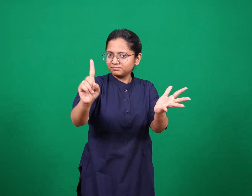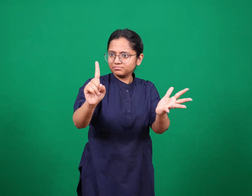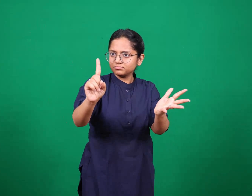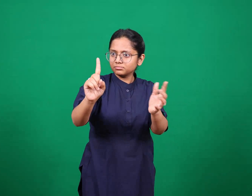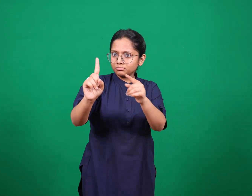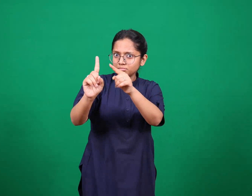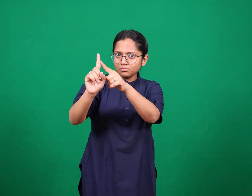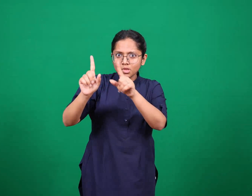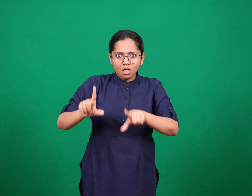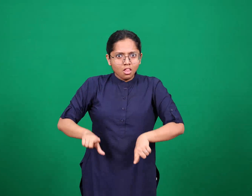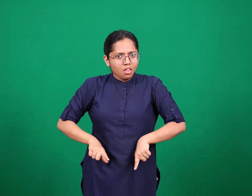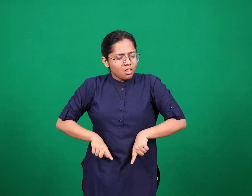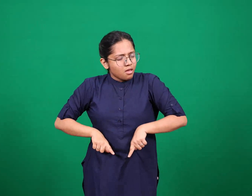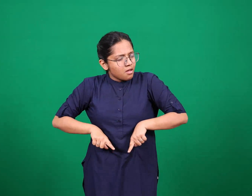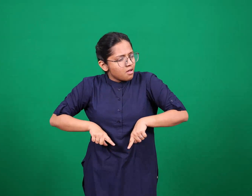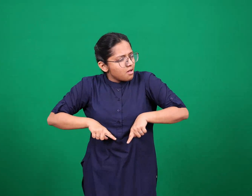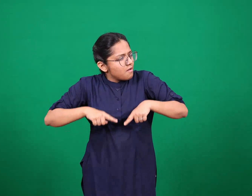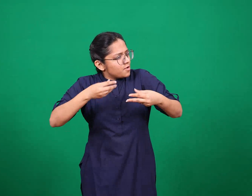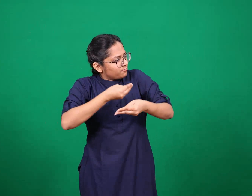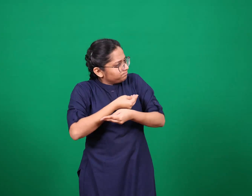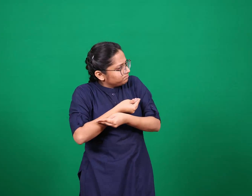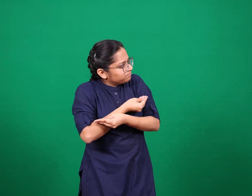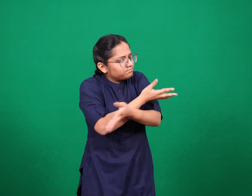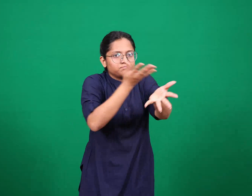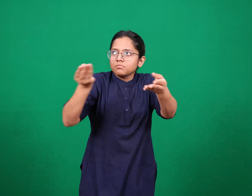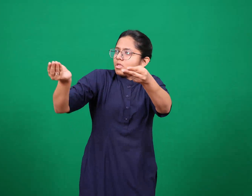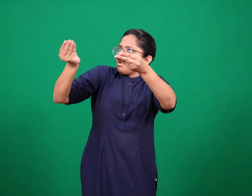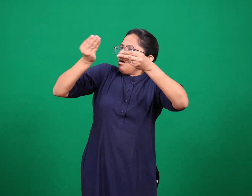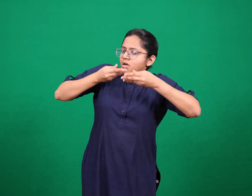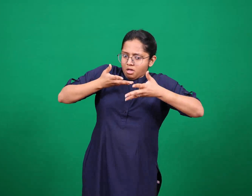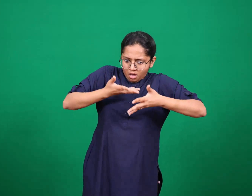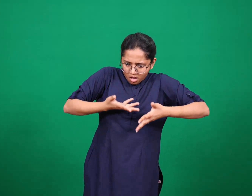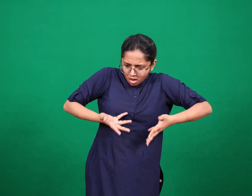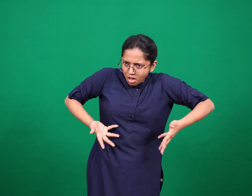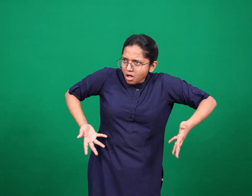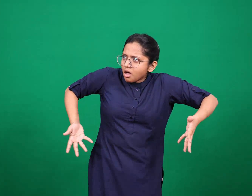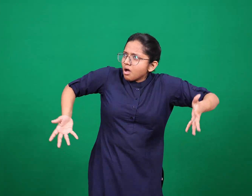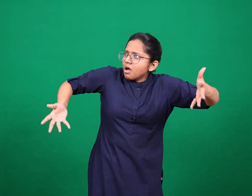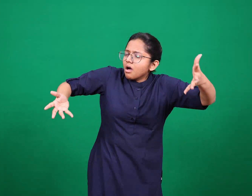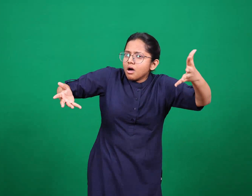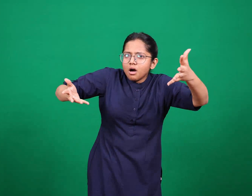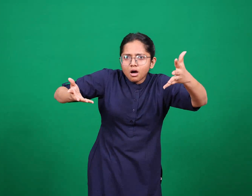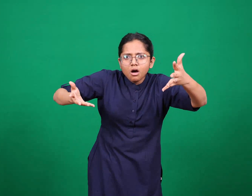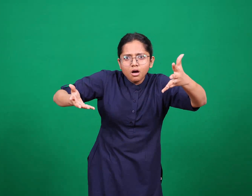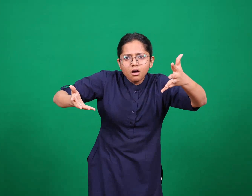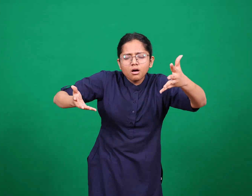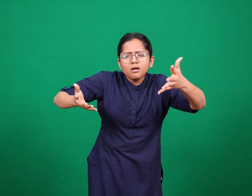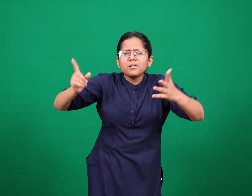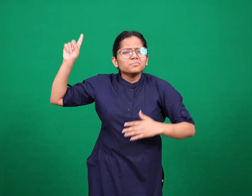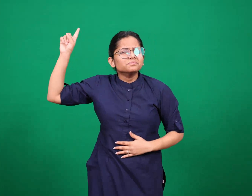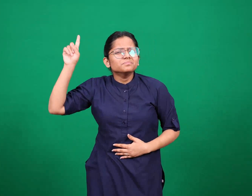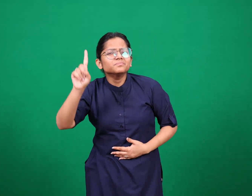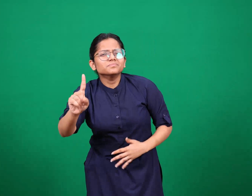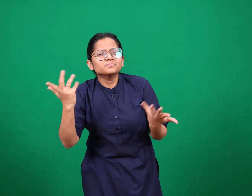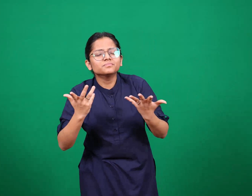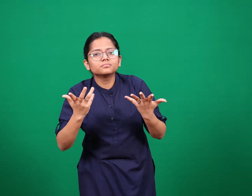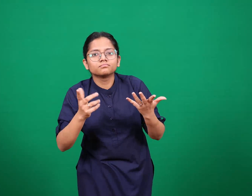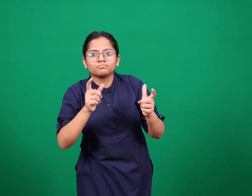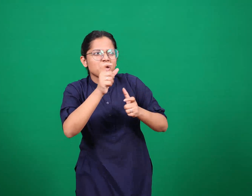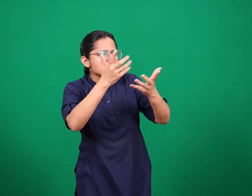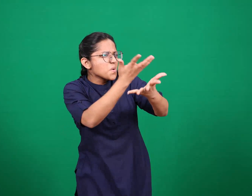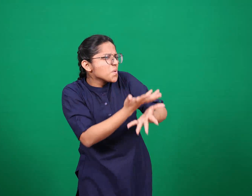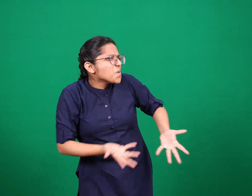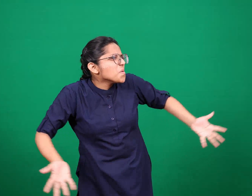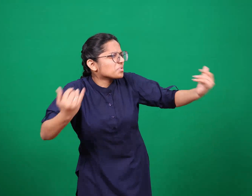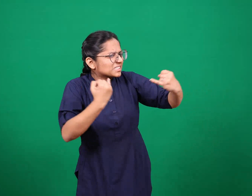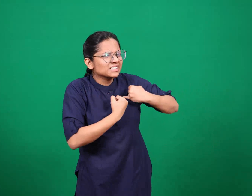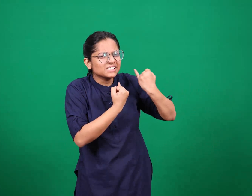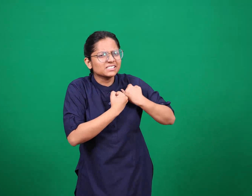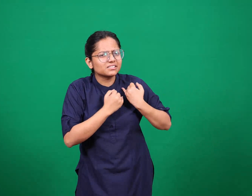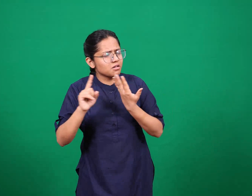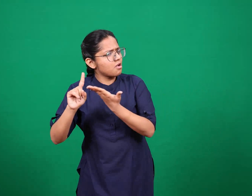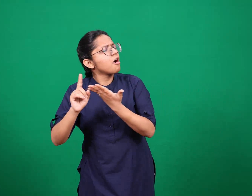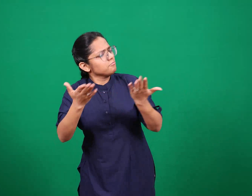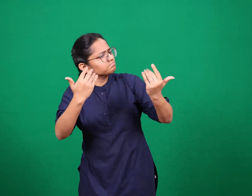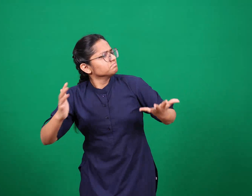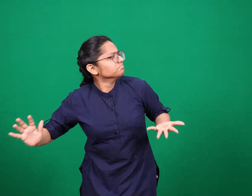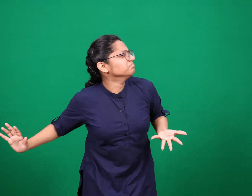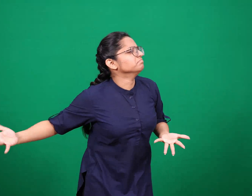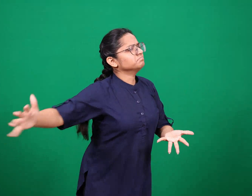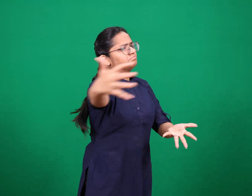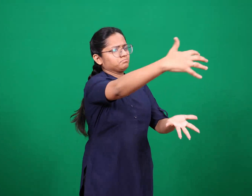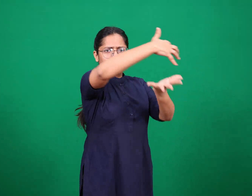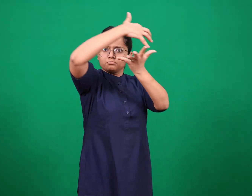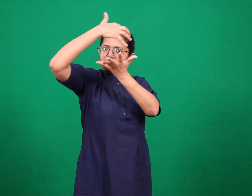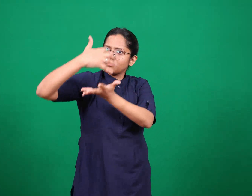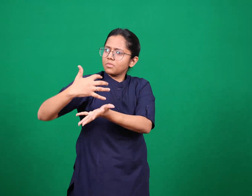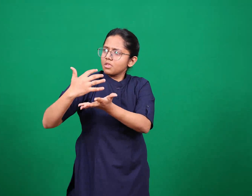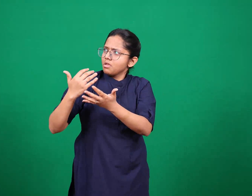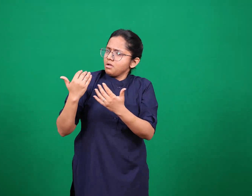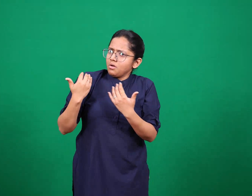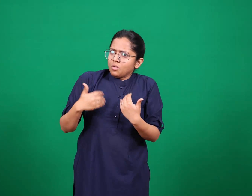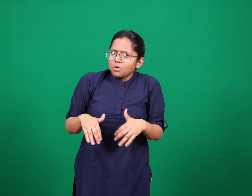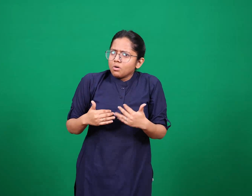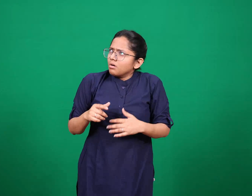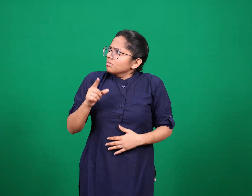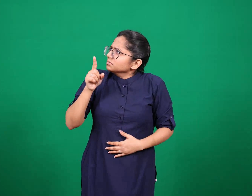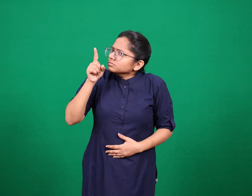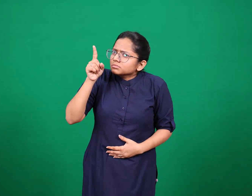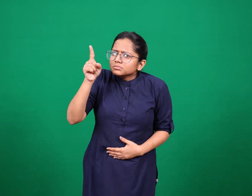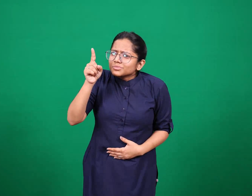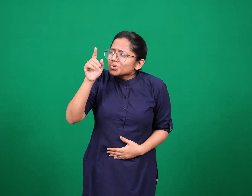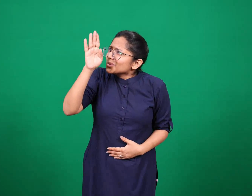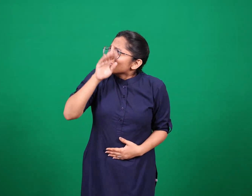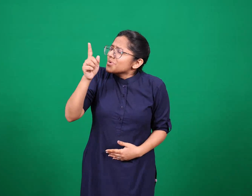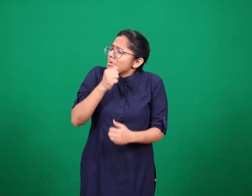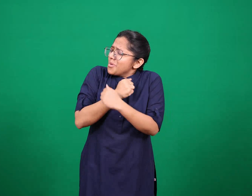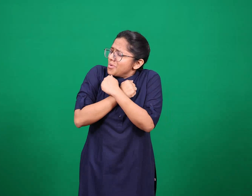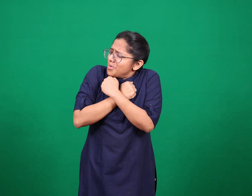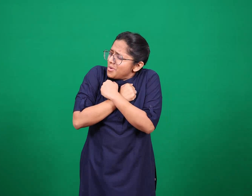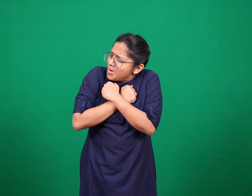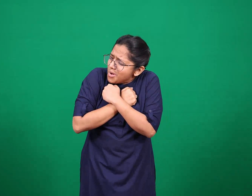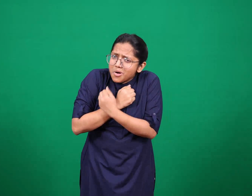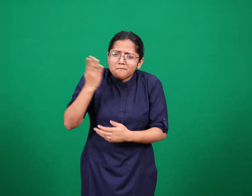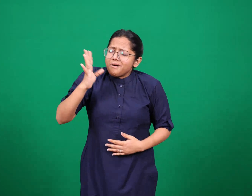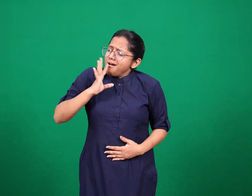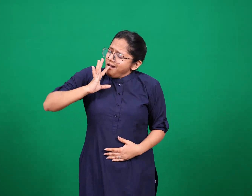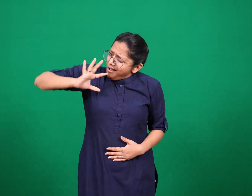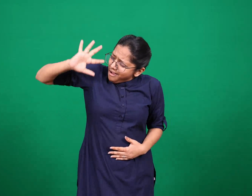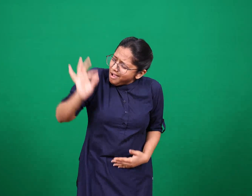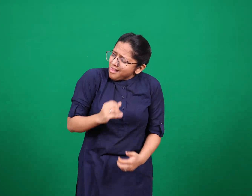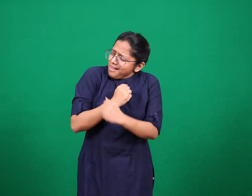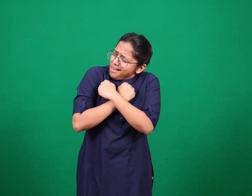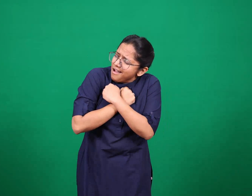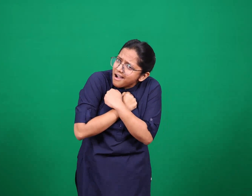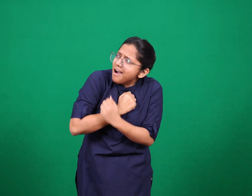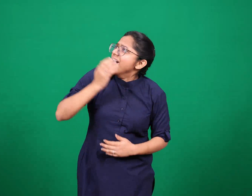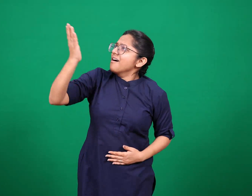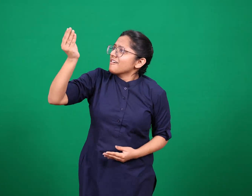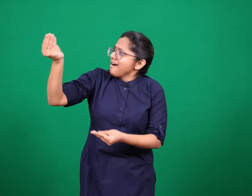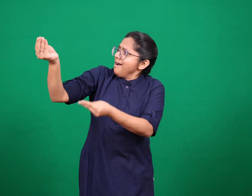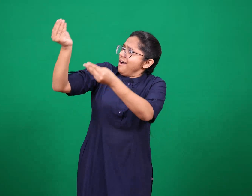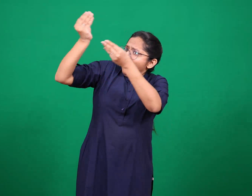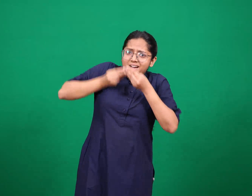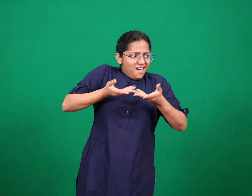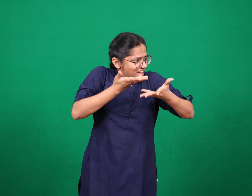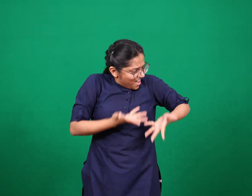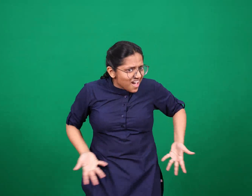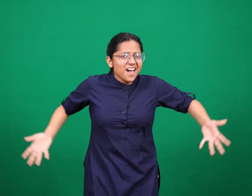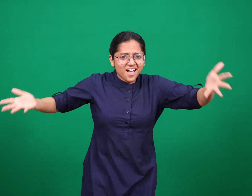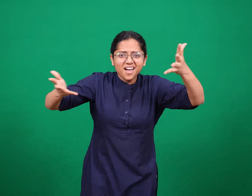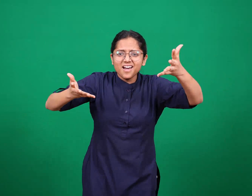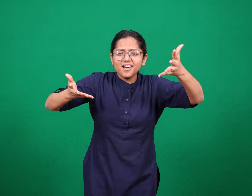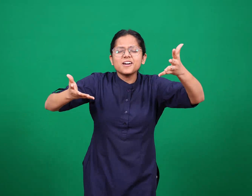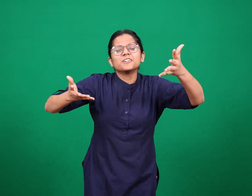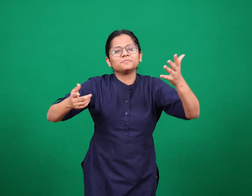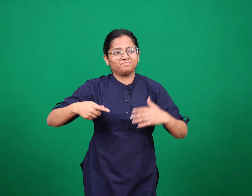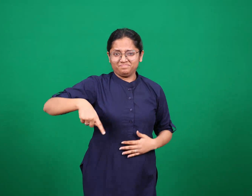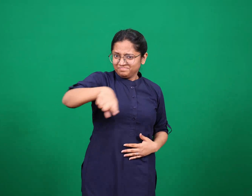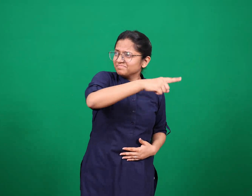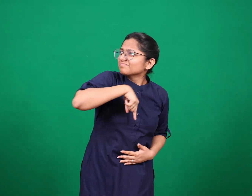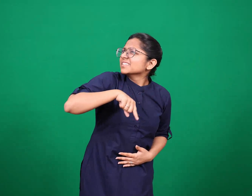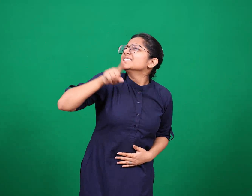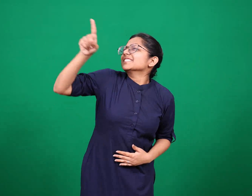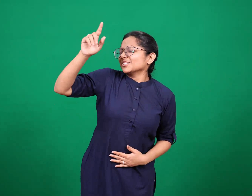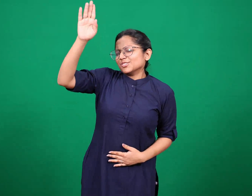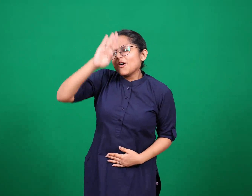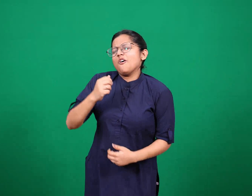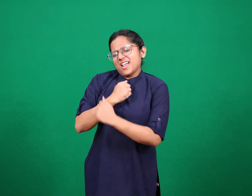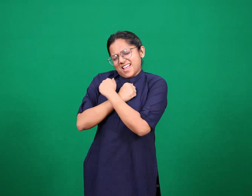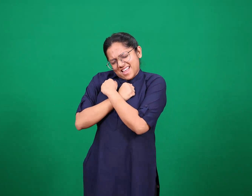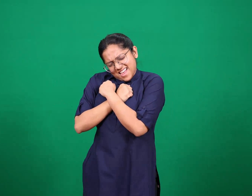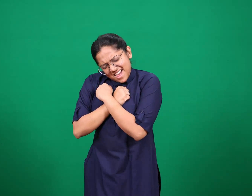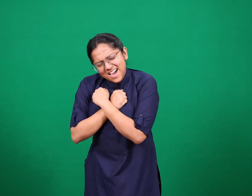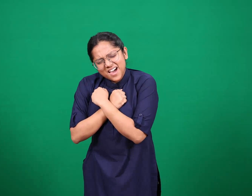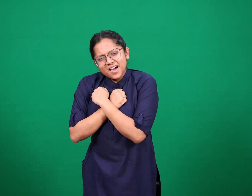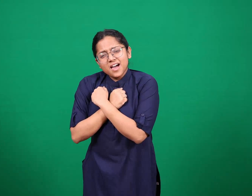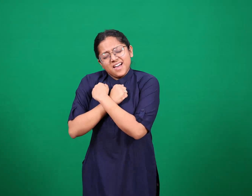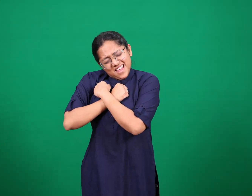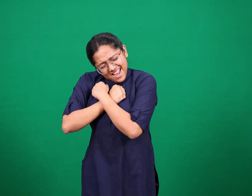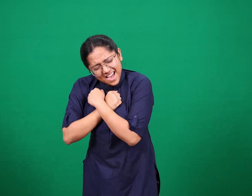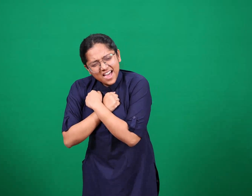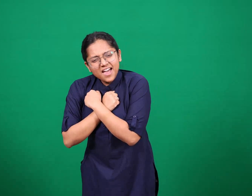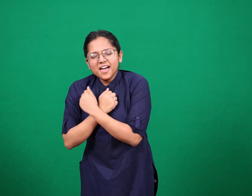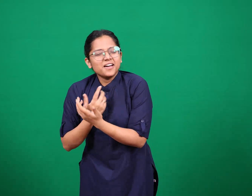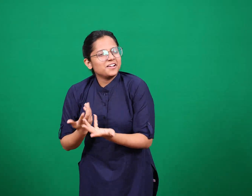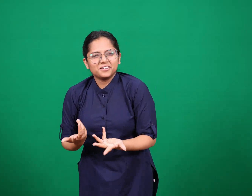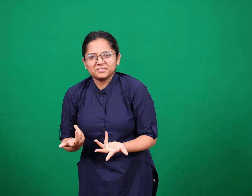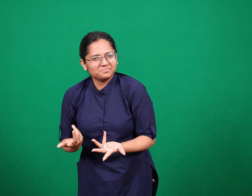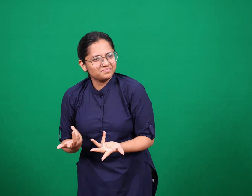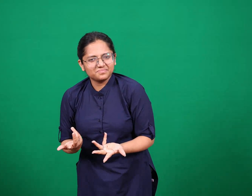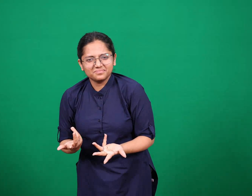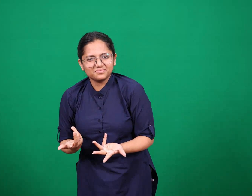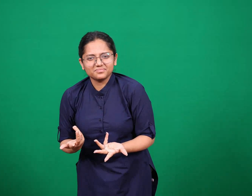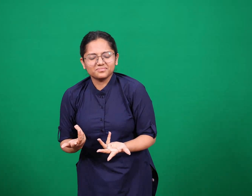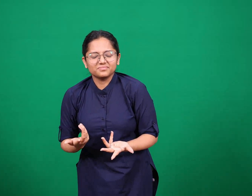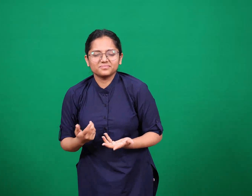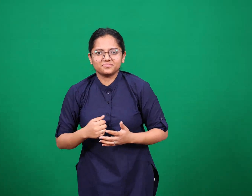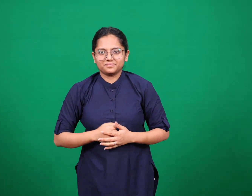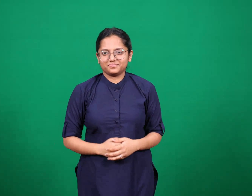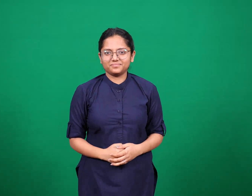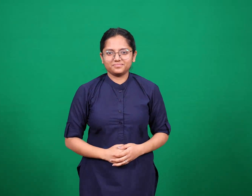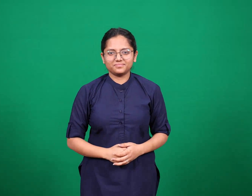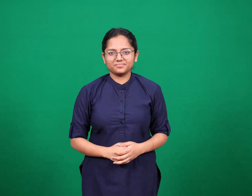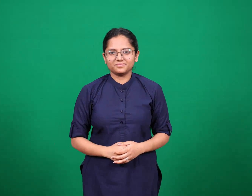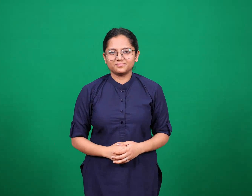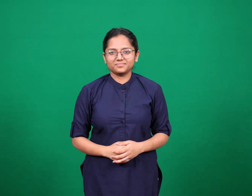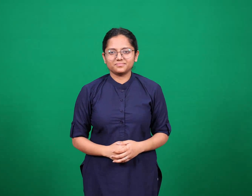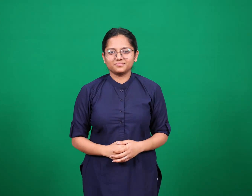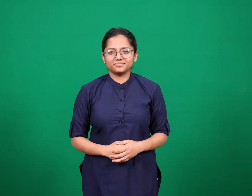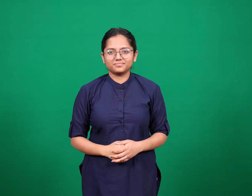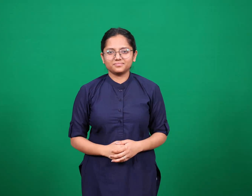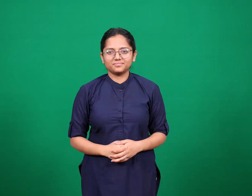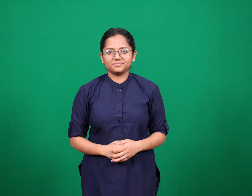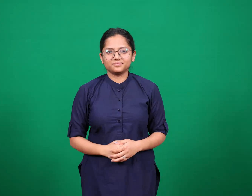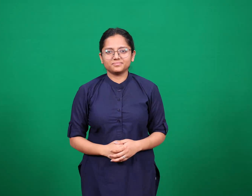And love consists in this: not that we loved God, but that He loved us and sent His Son as the atoning sacrifice for our sins.